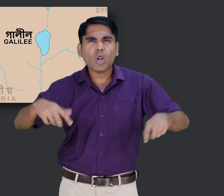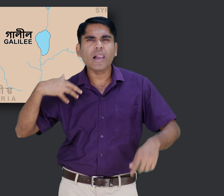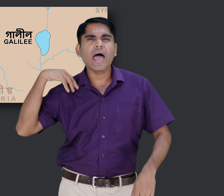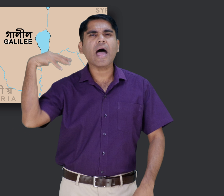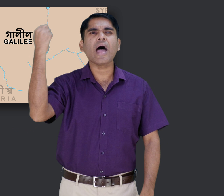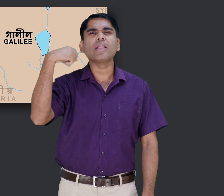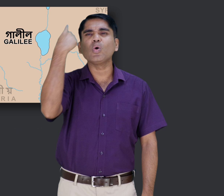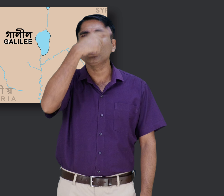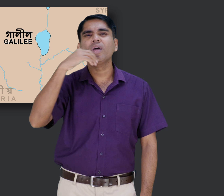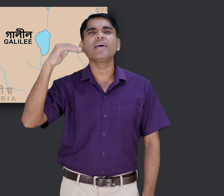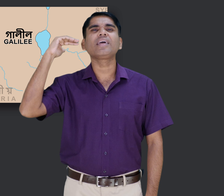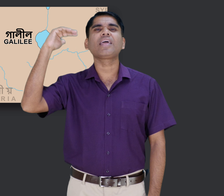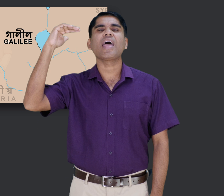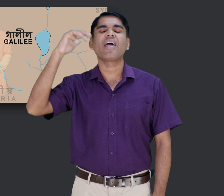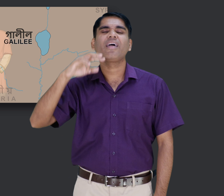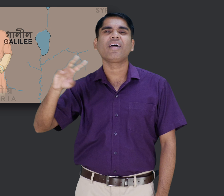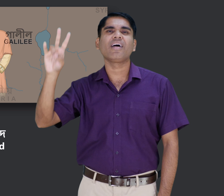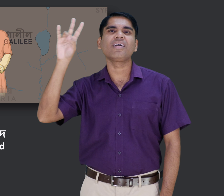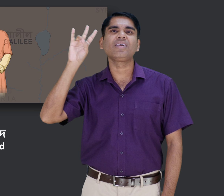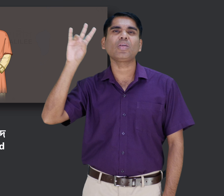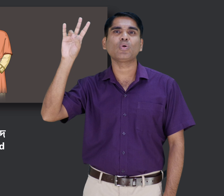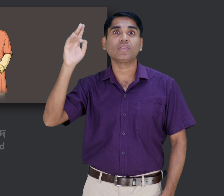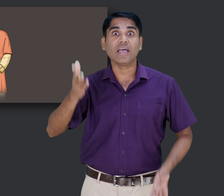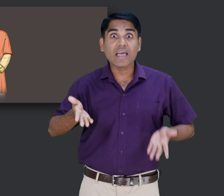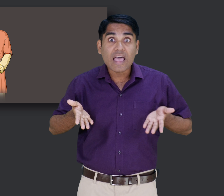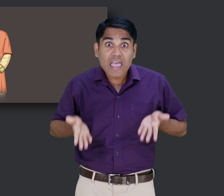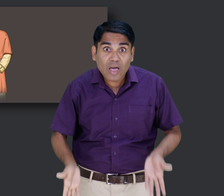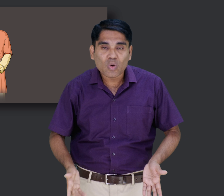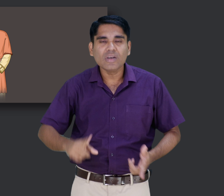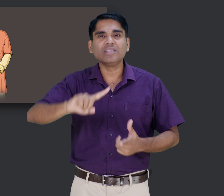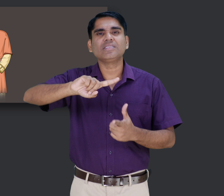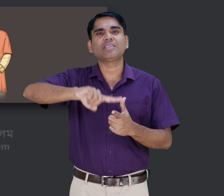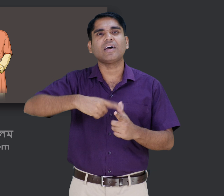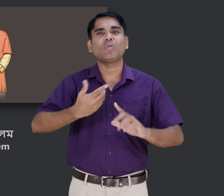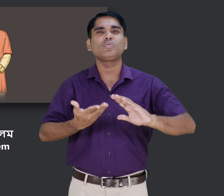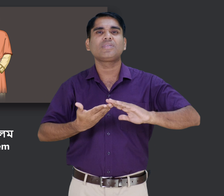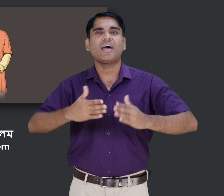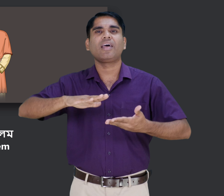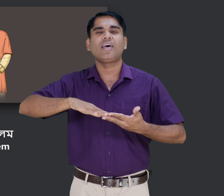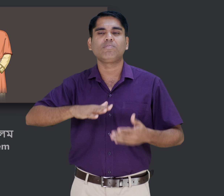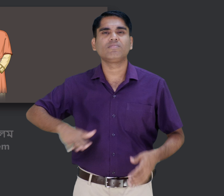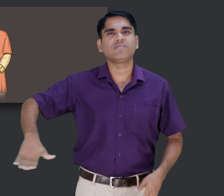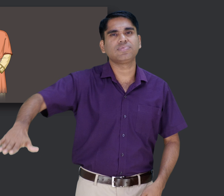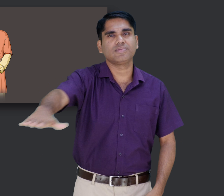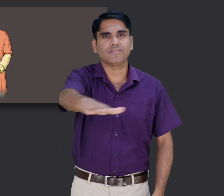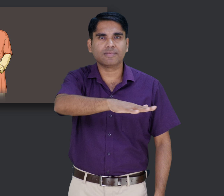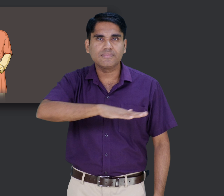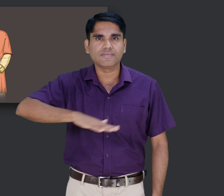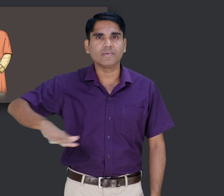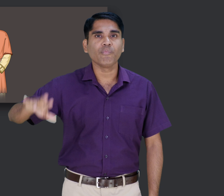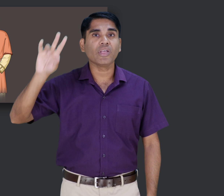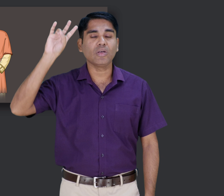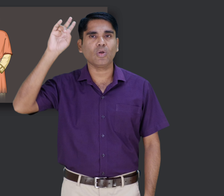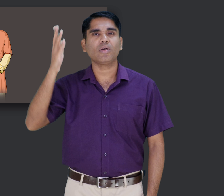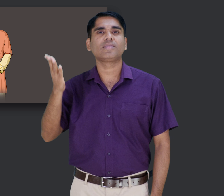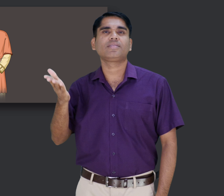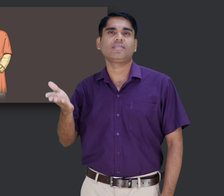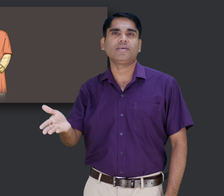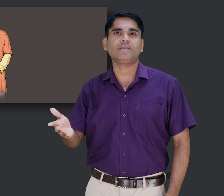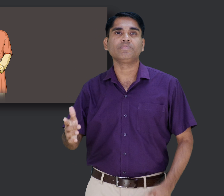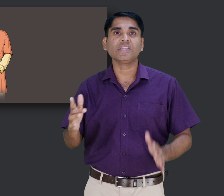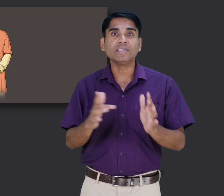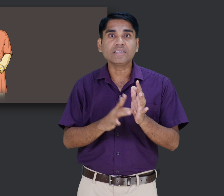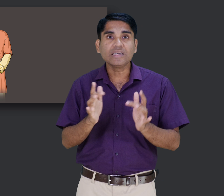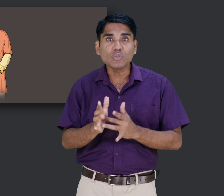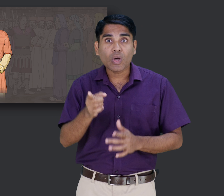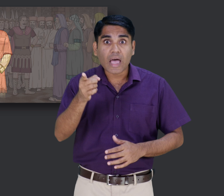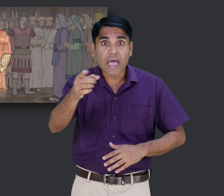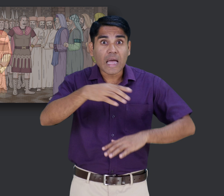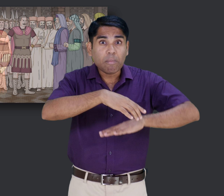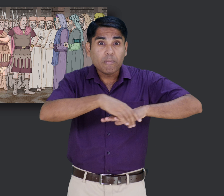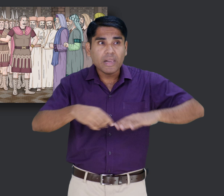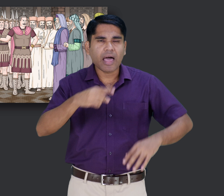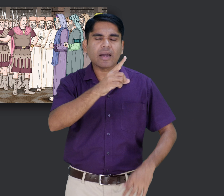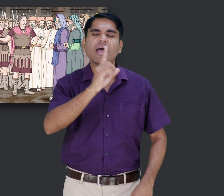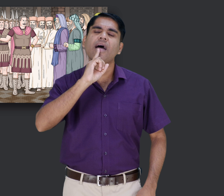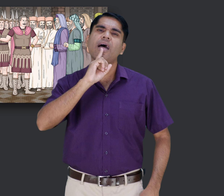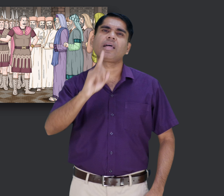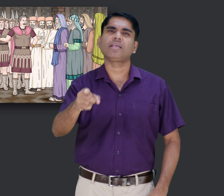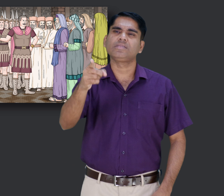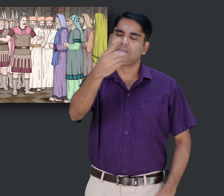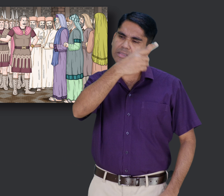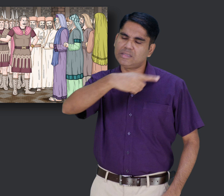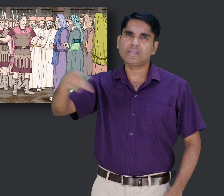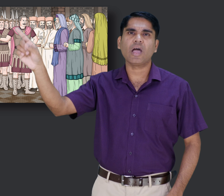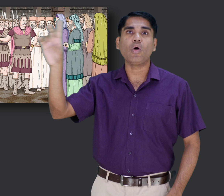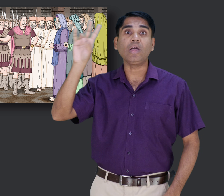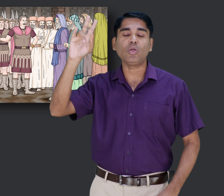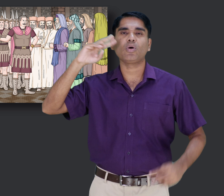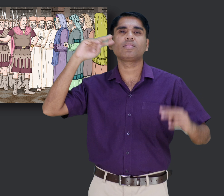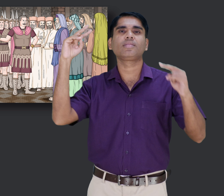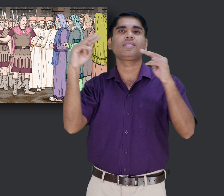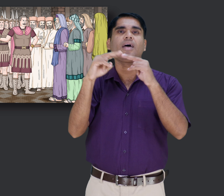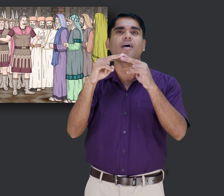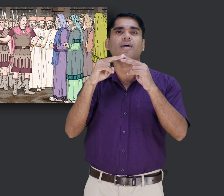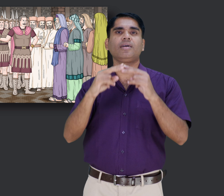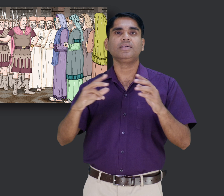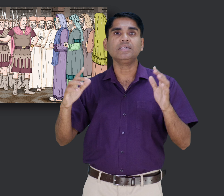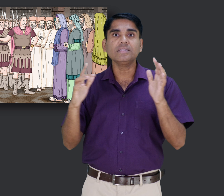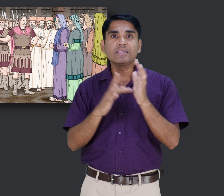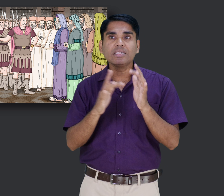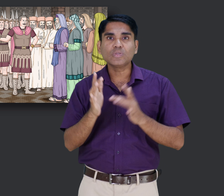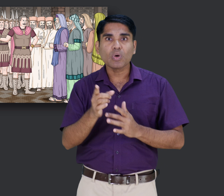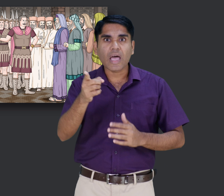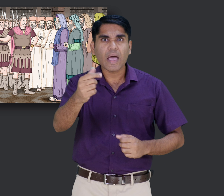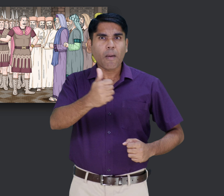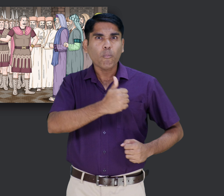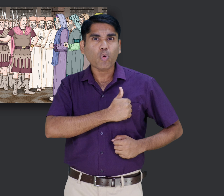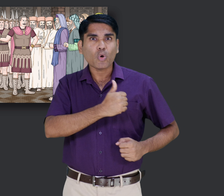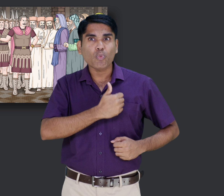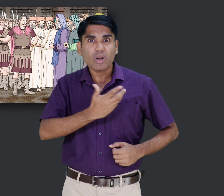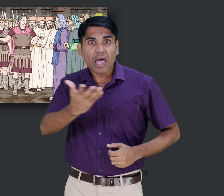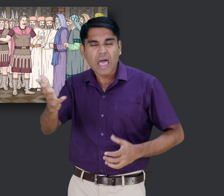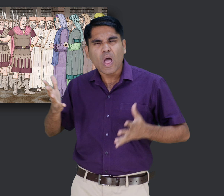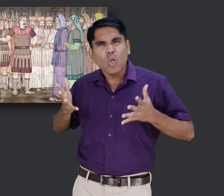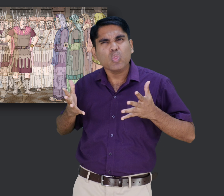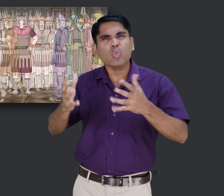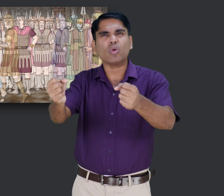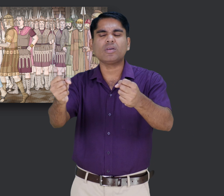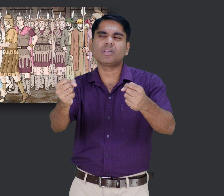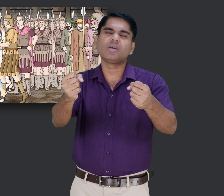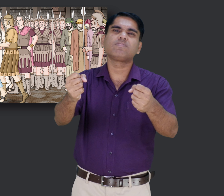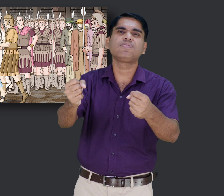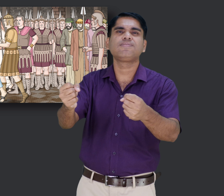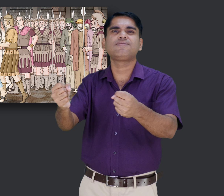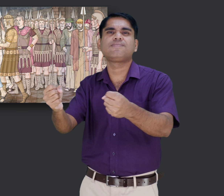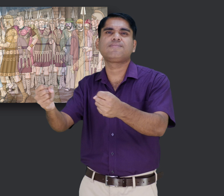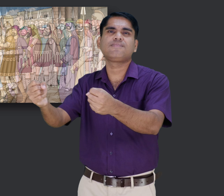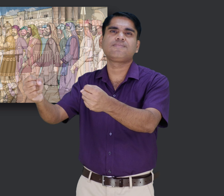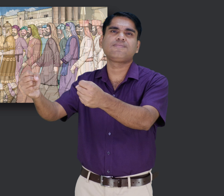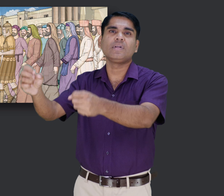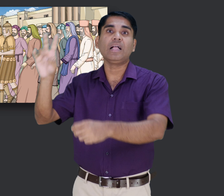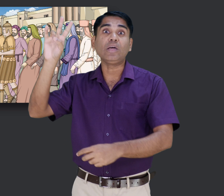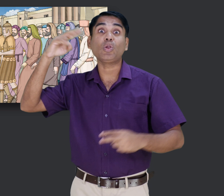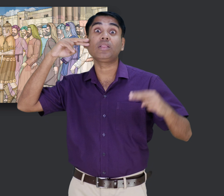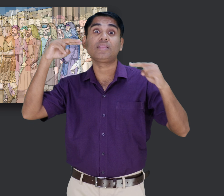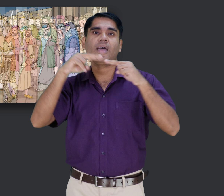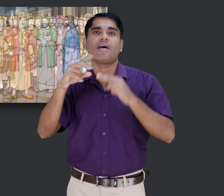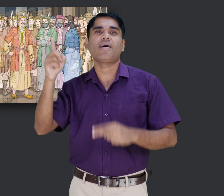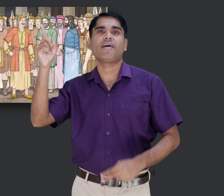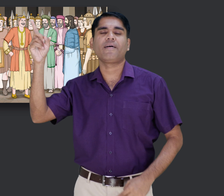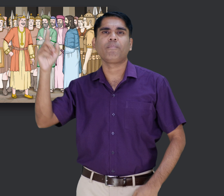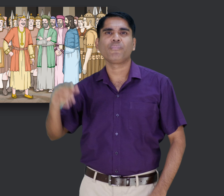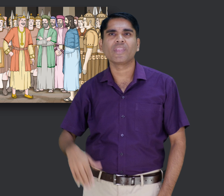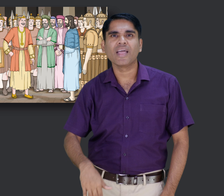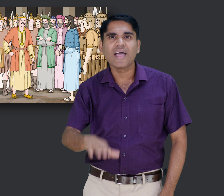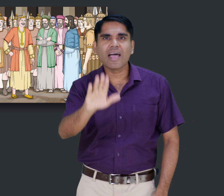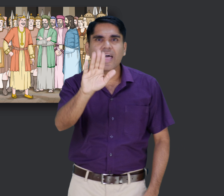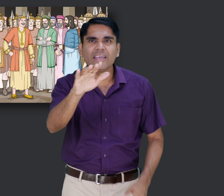And learning that Jesus was under Herod’s jurisdiction, he sent Him to Herod, who himself was in Jerusalem at that time.